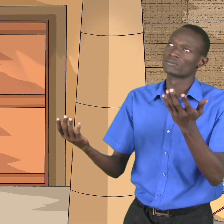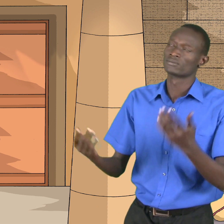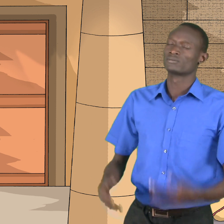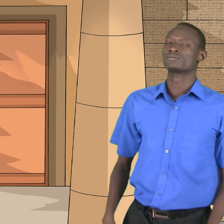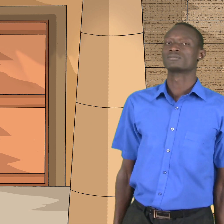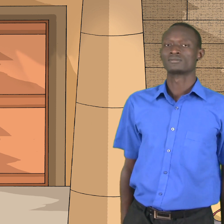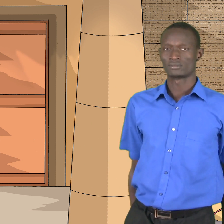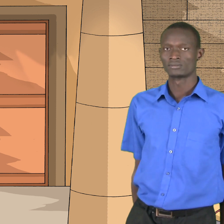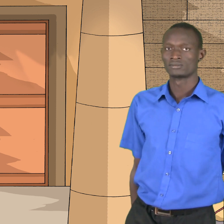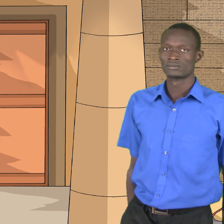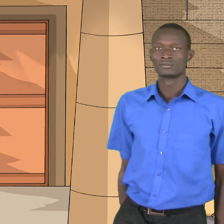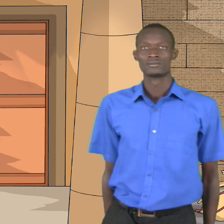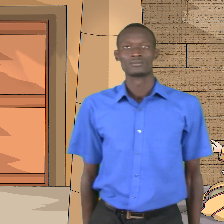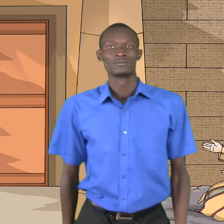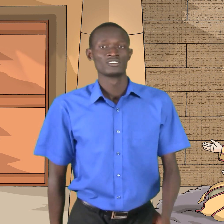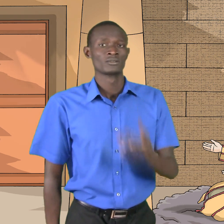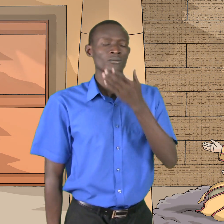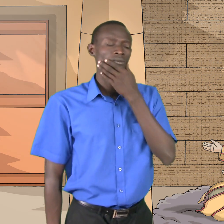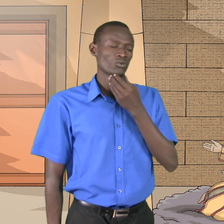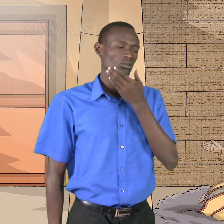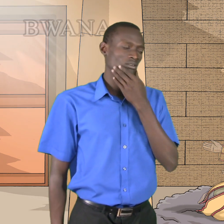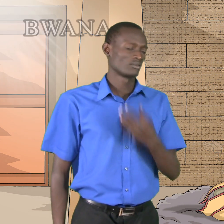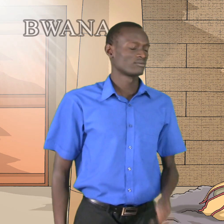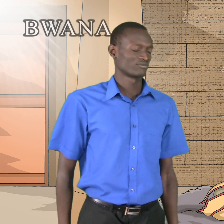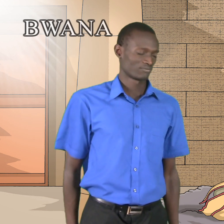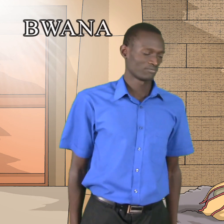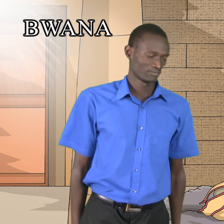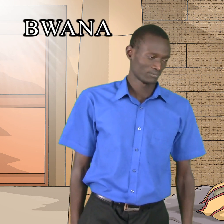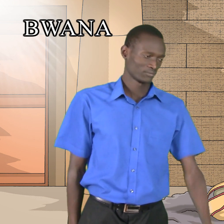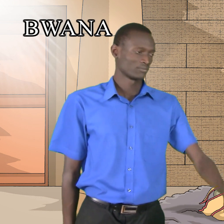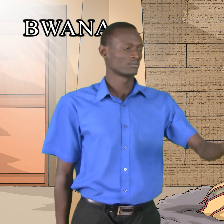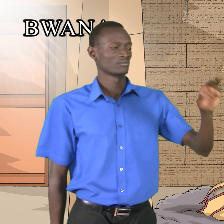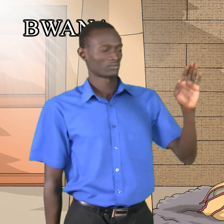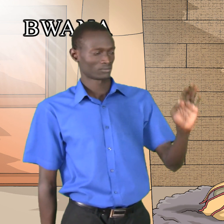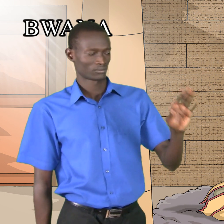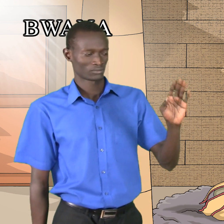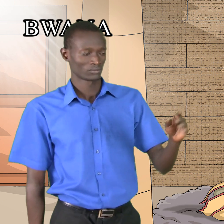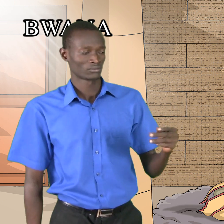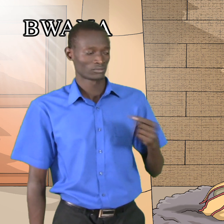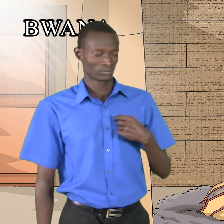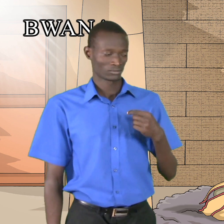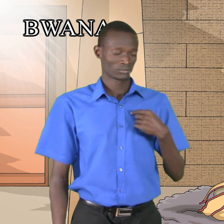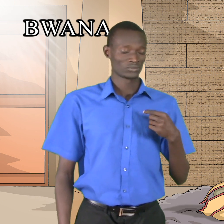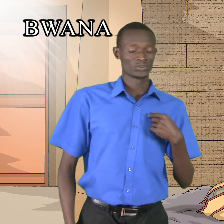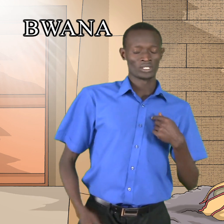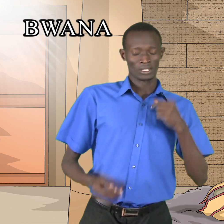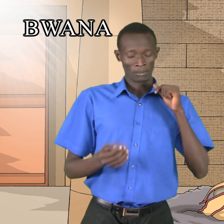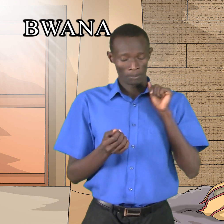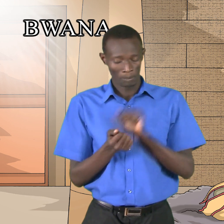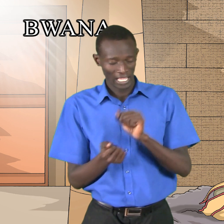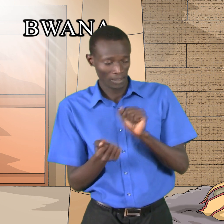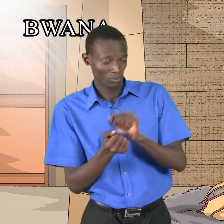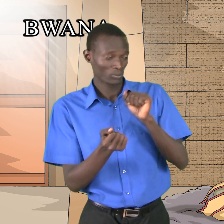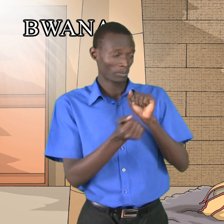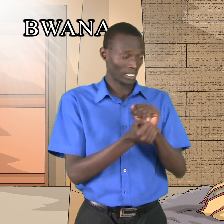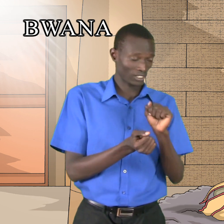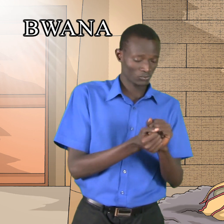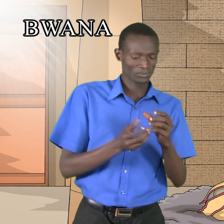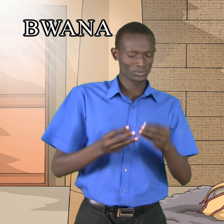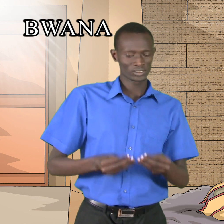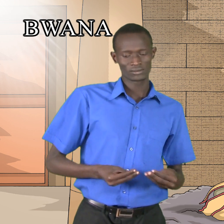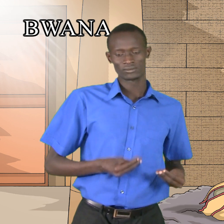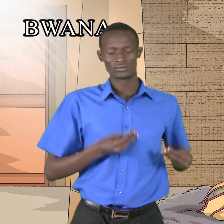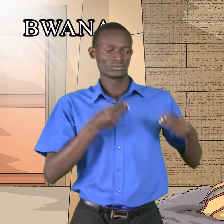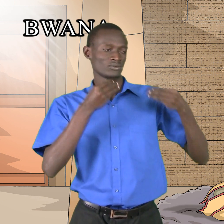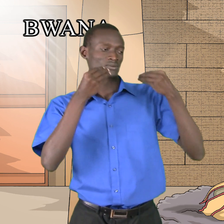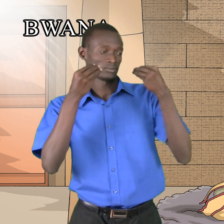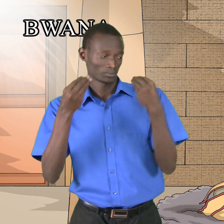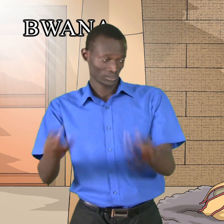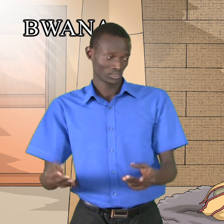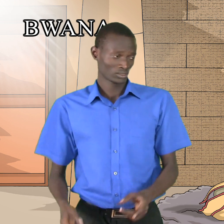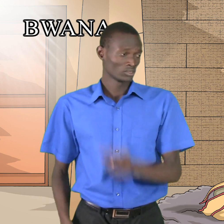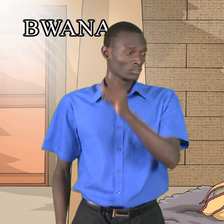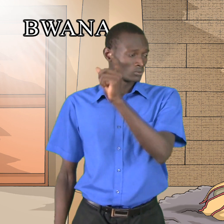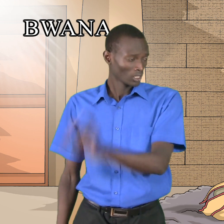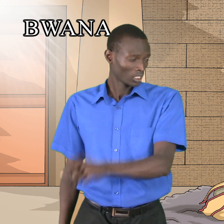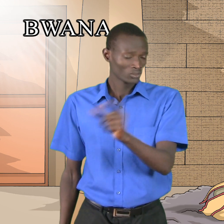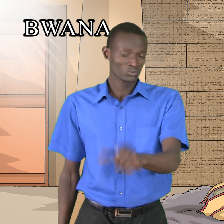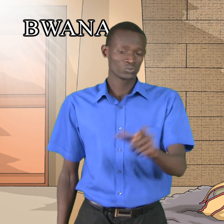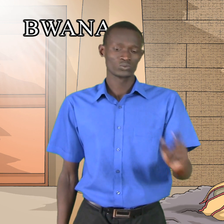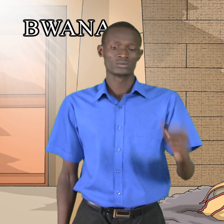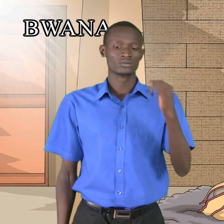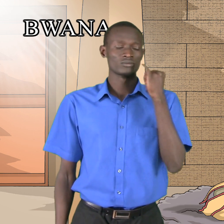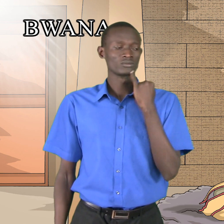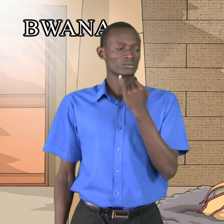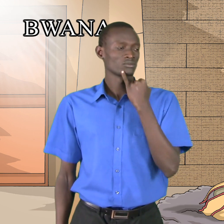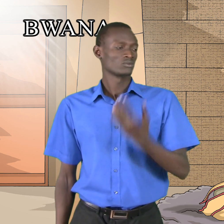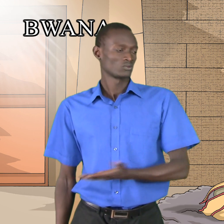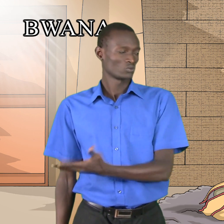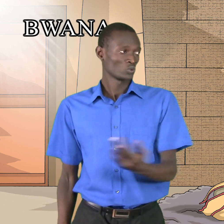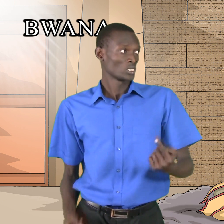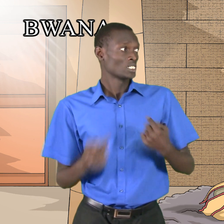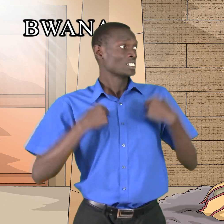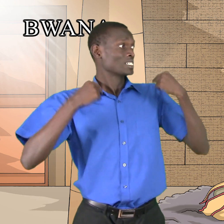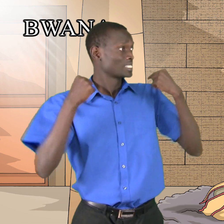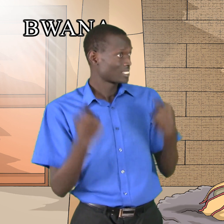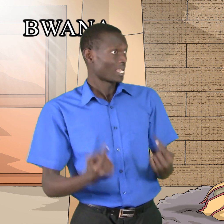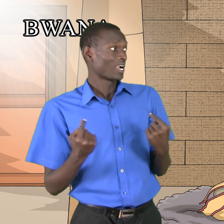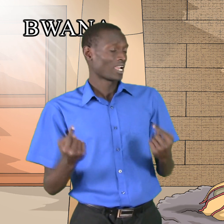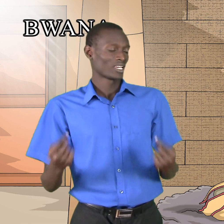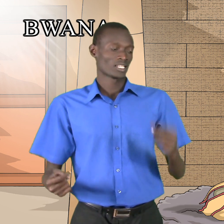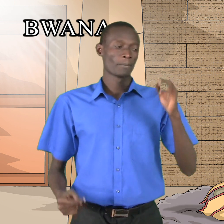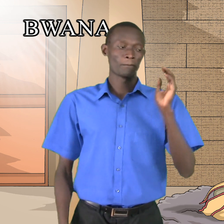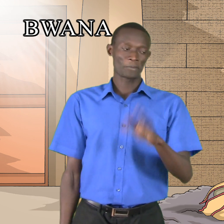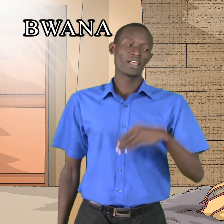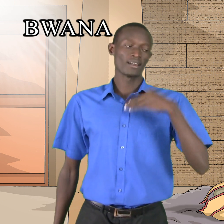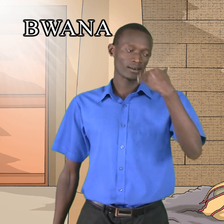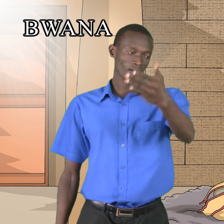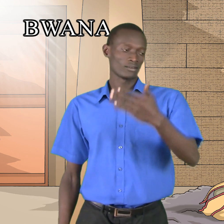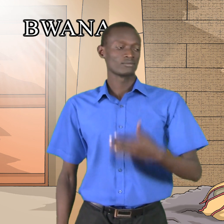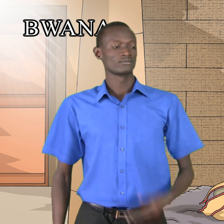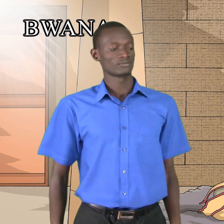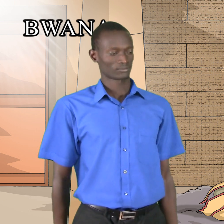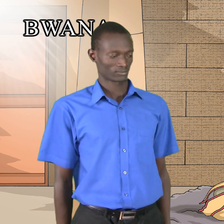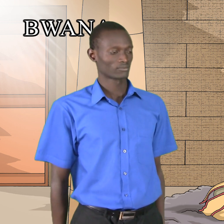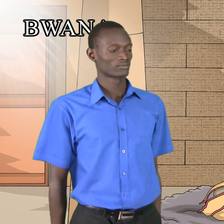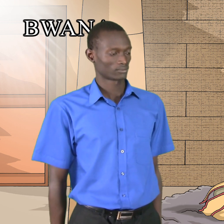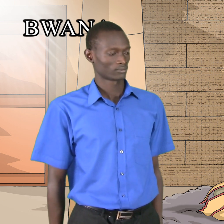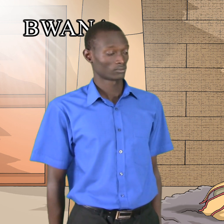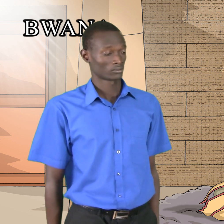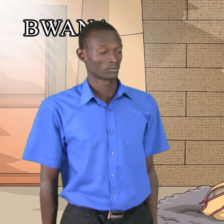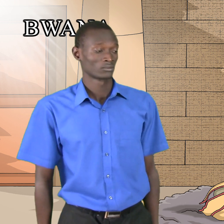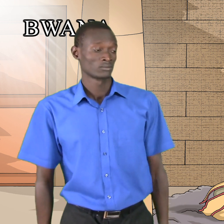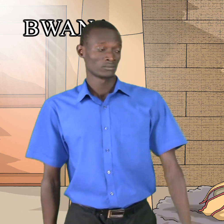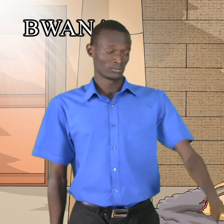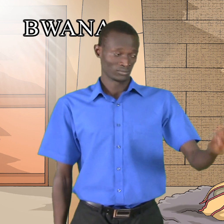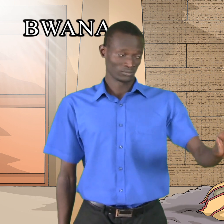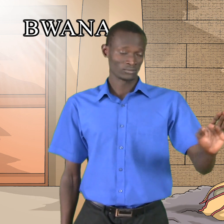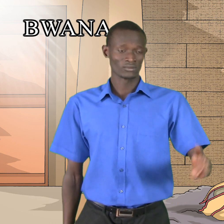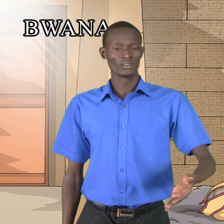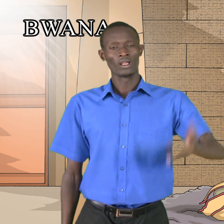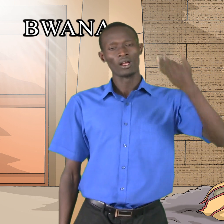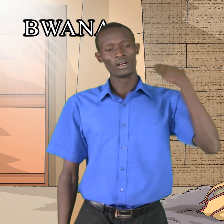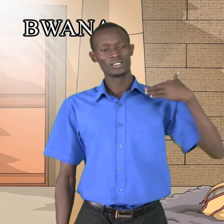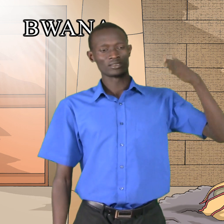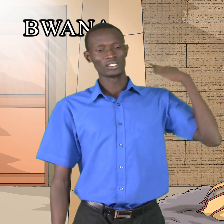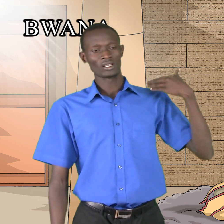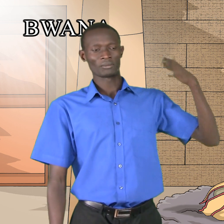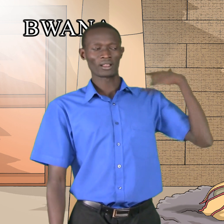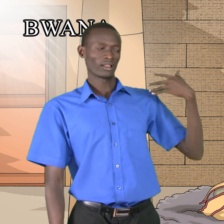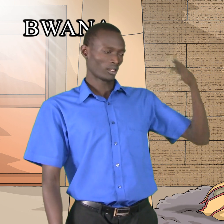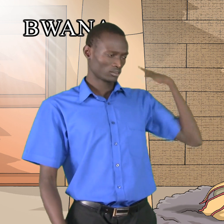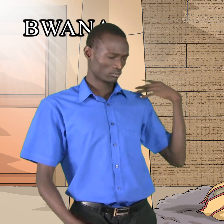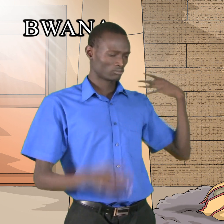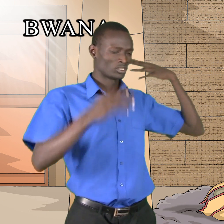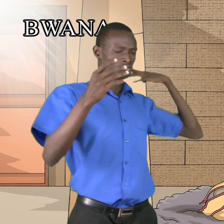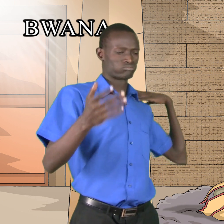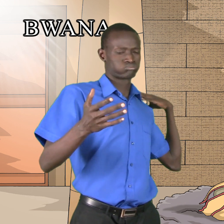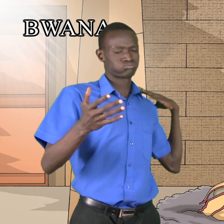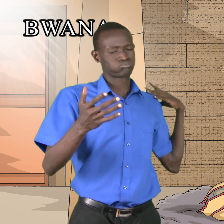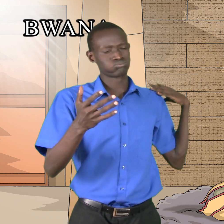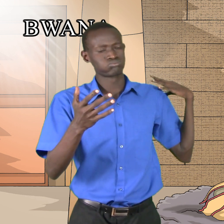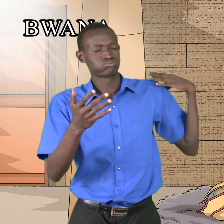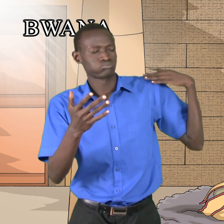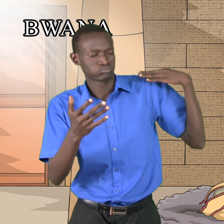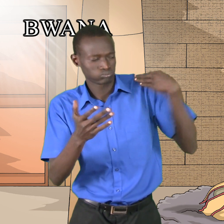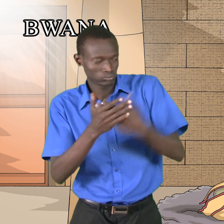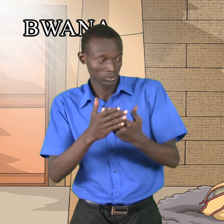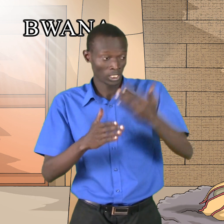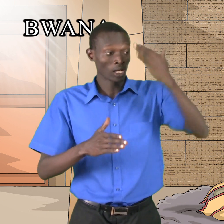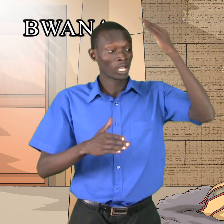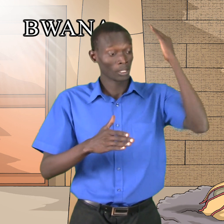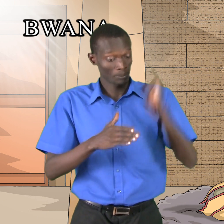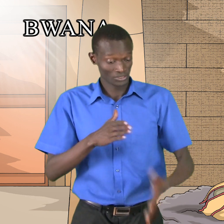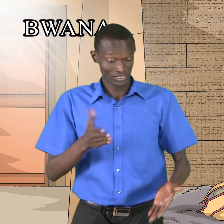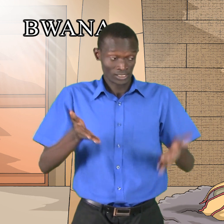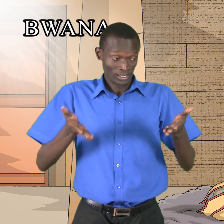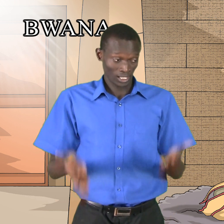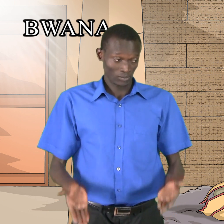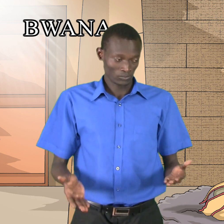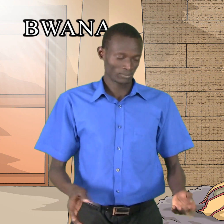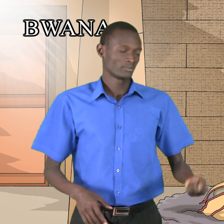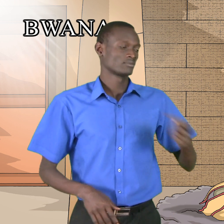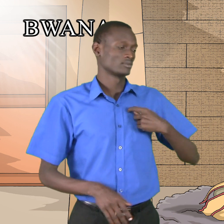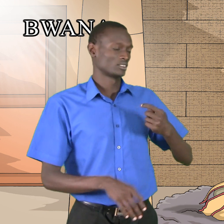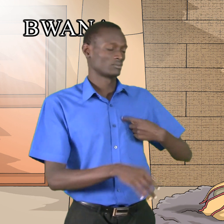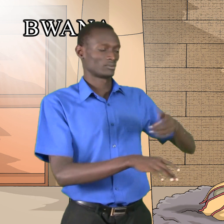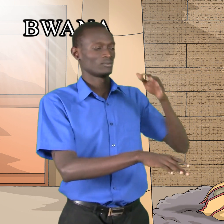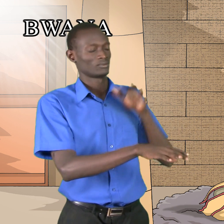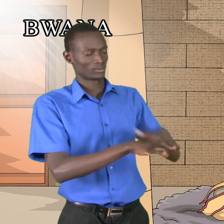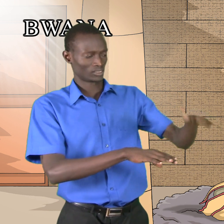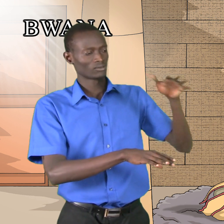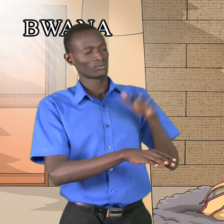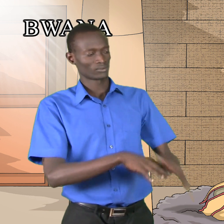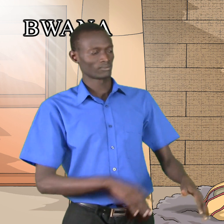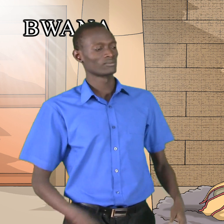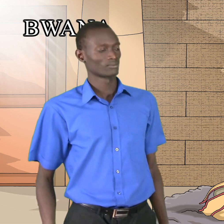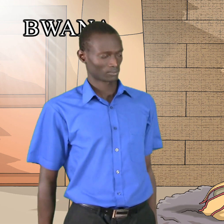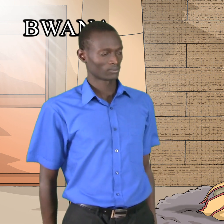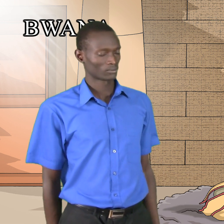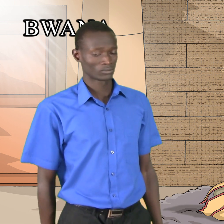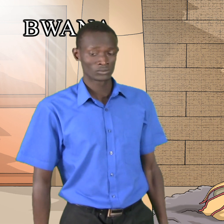Then the LORD said to Samuel, “I am about to do something in Israel at which the ears of all who hear it will tingle.